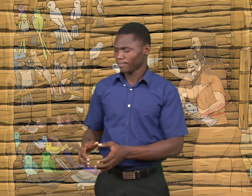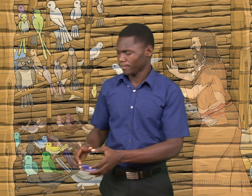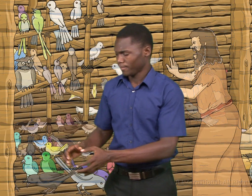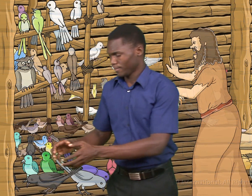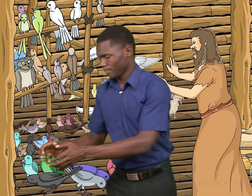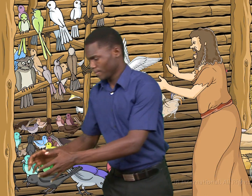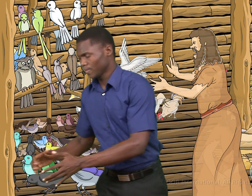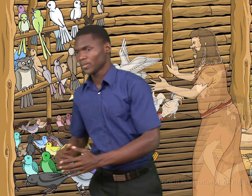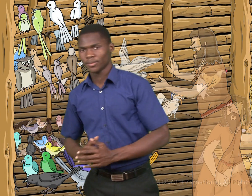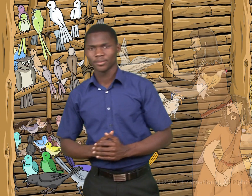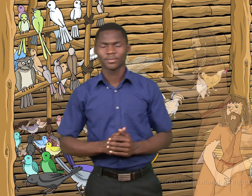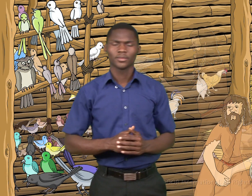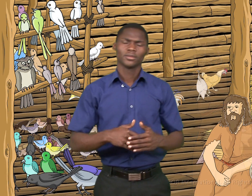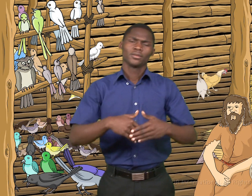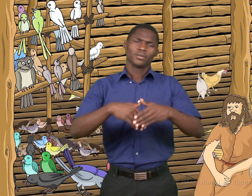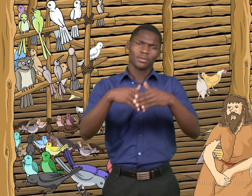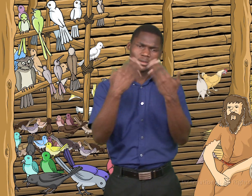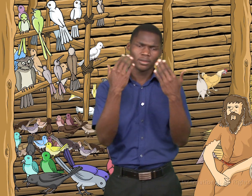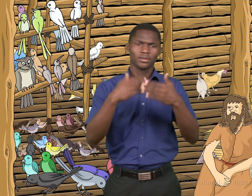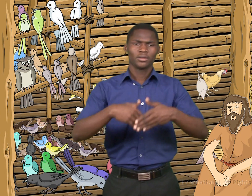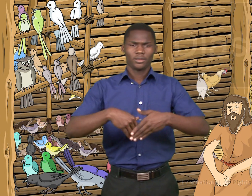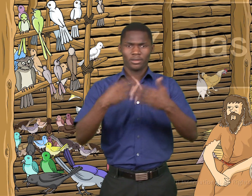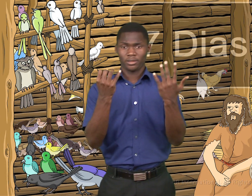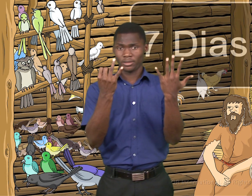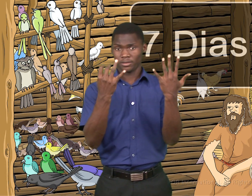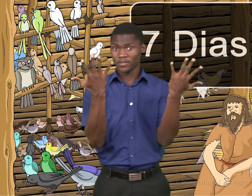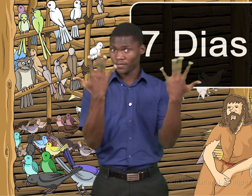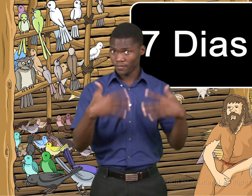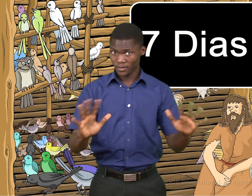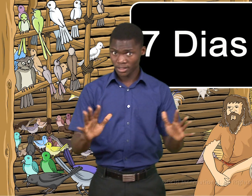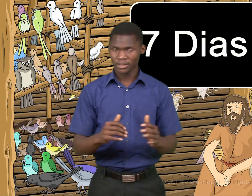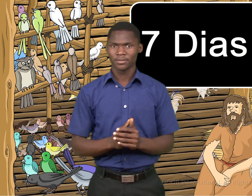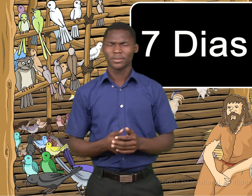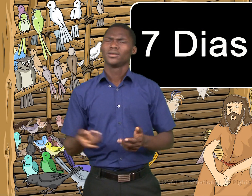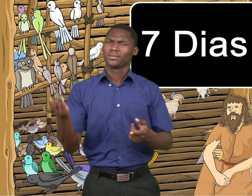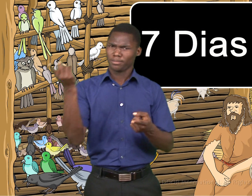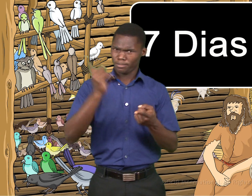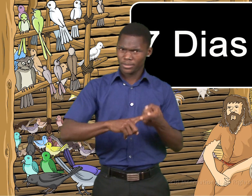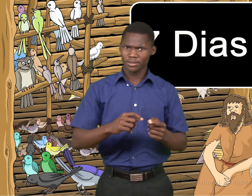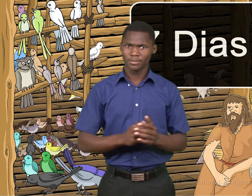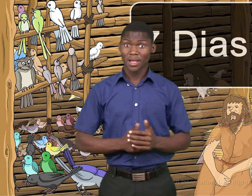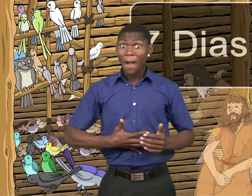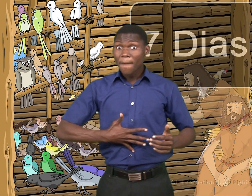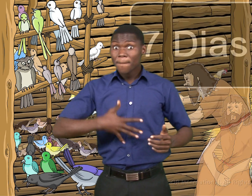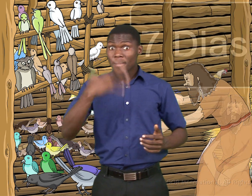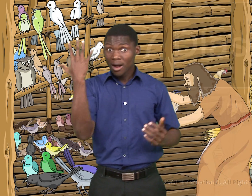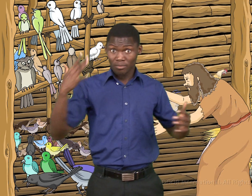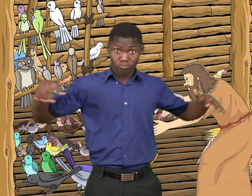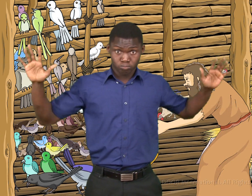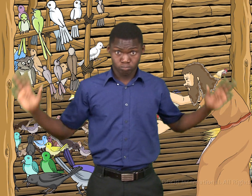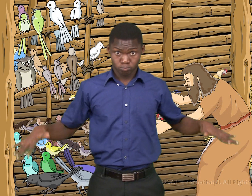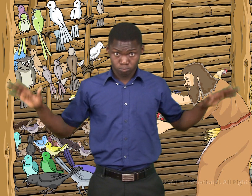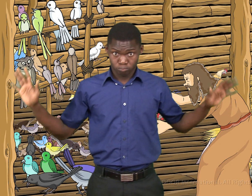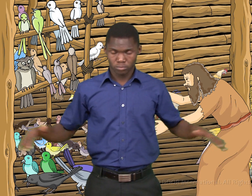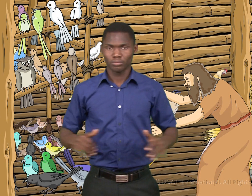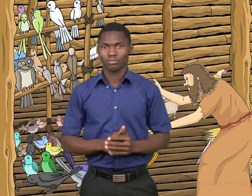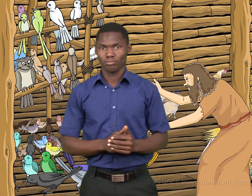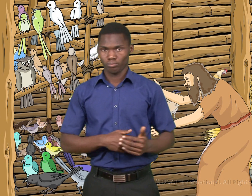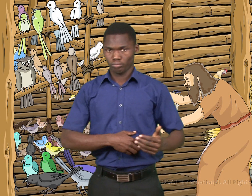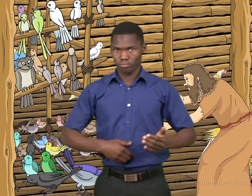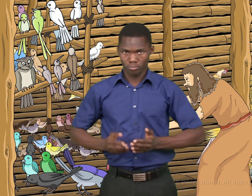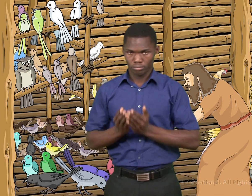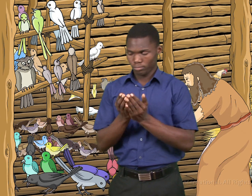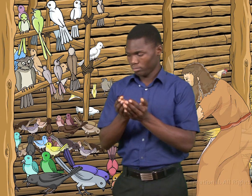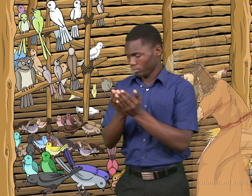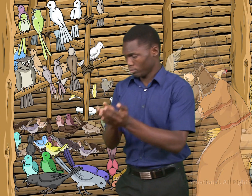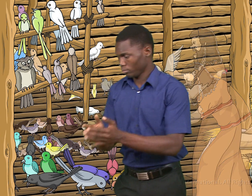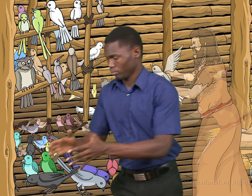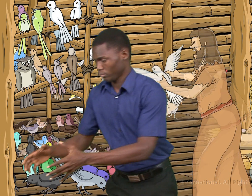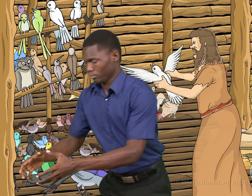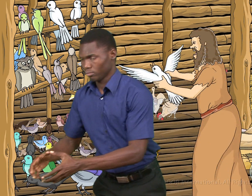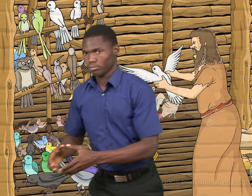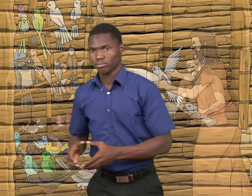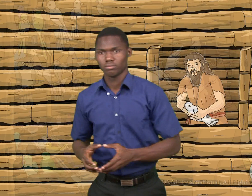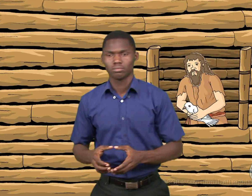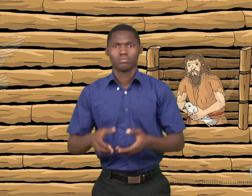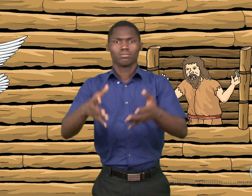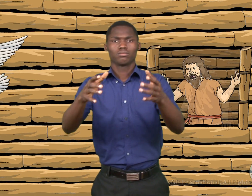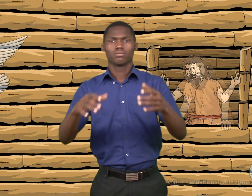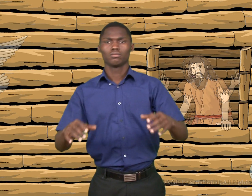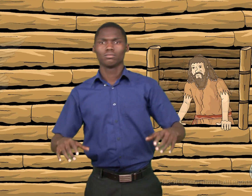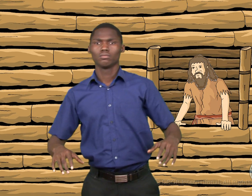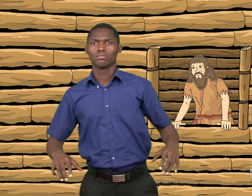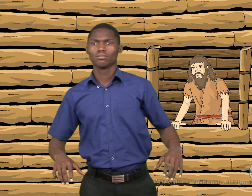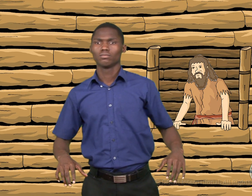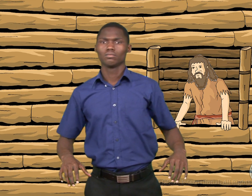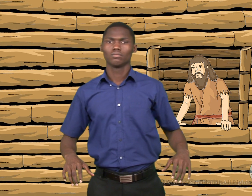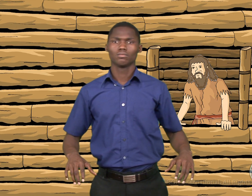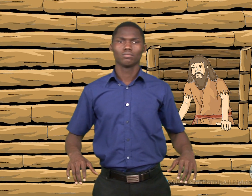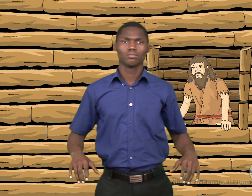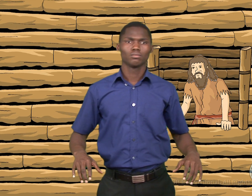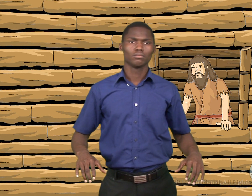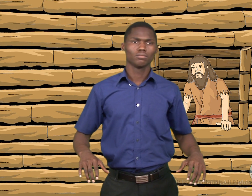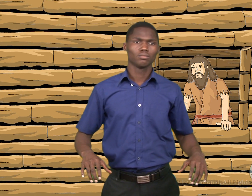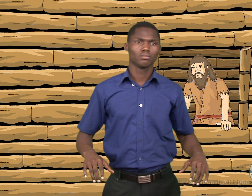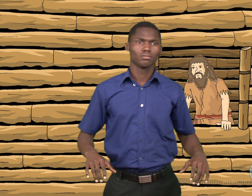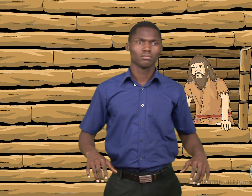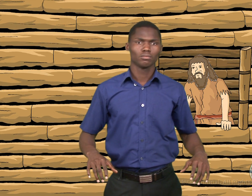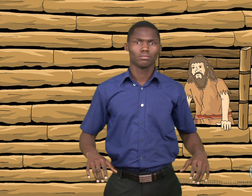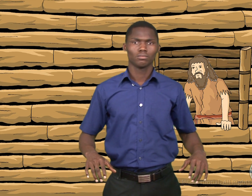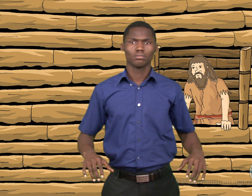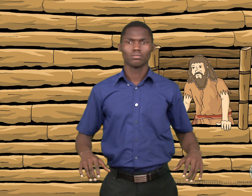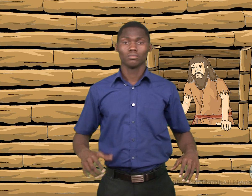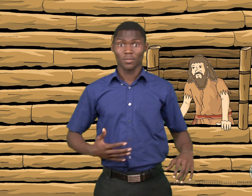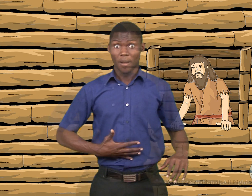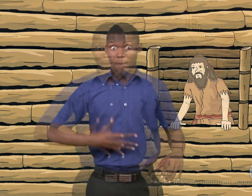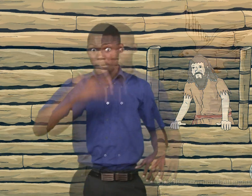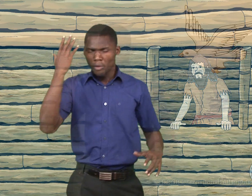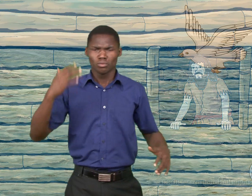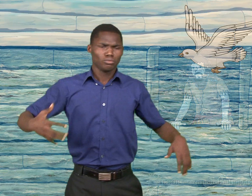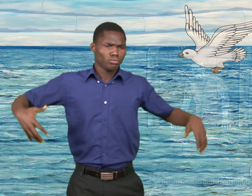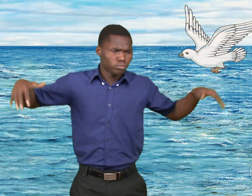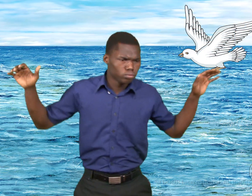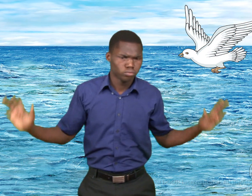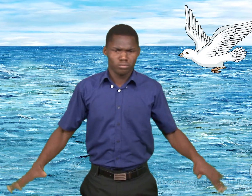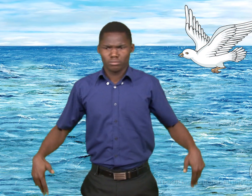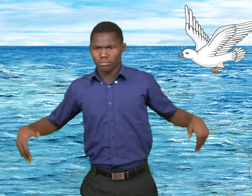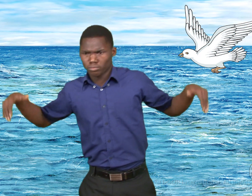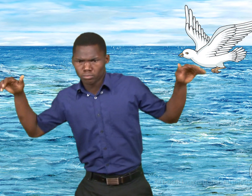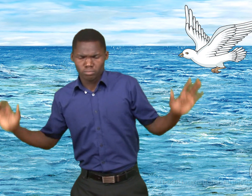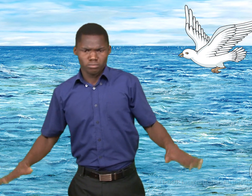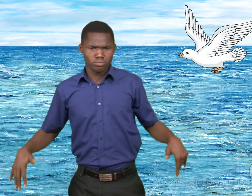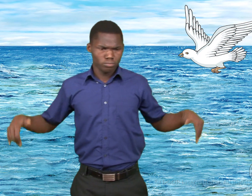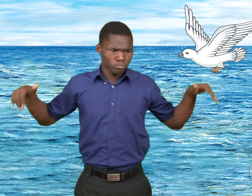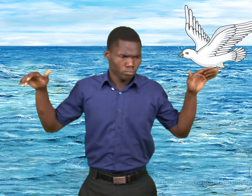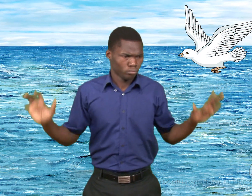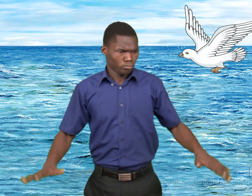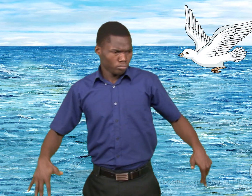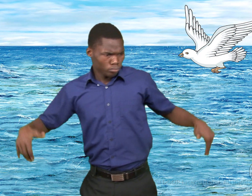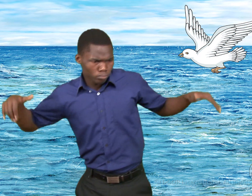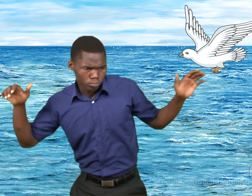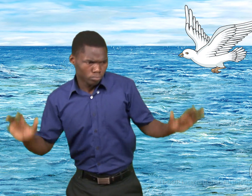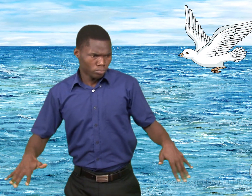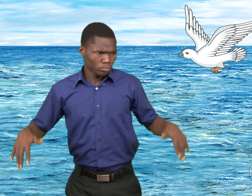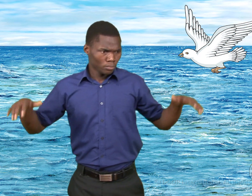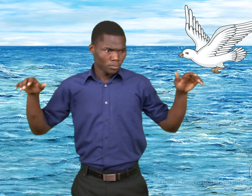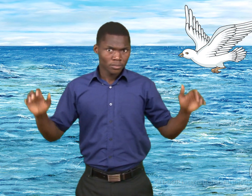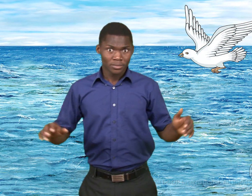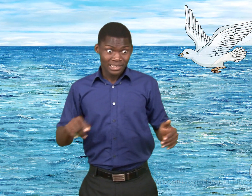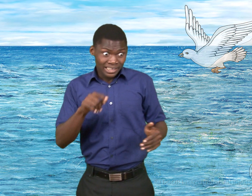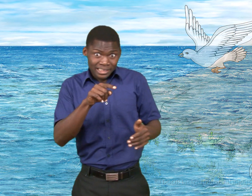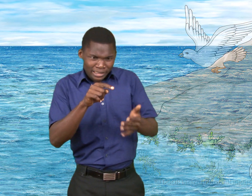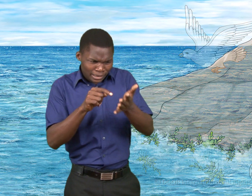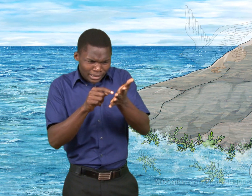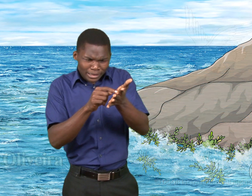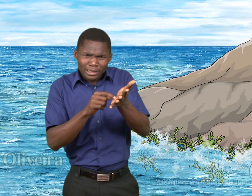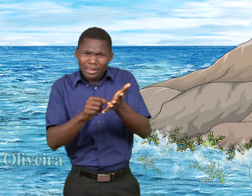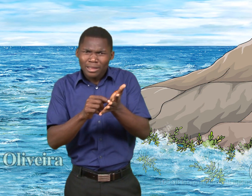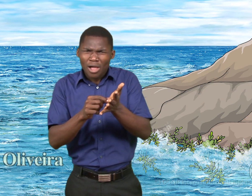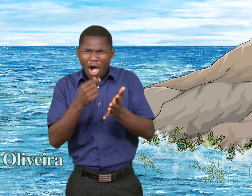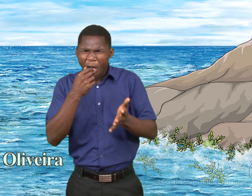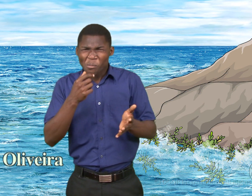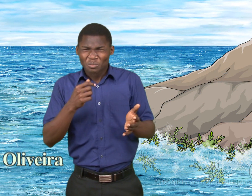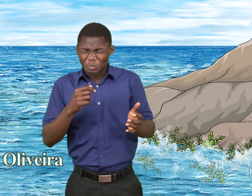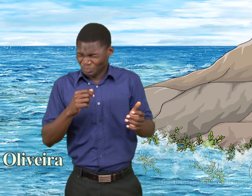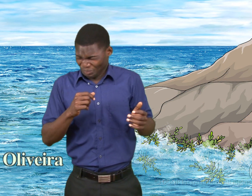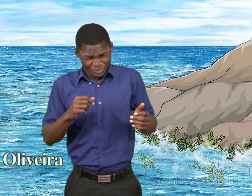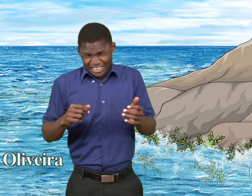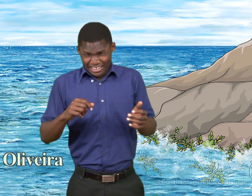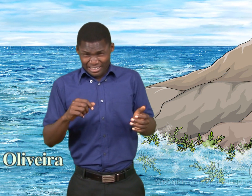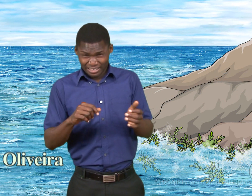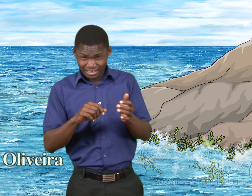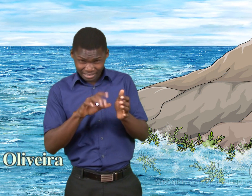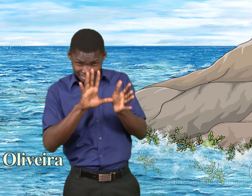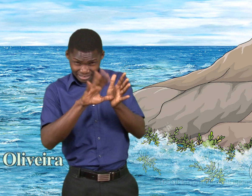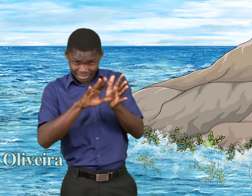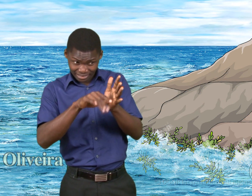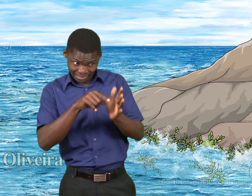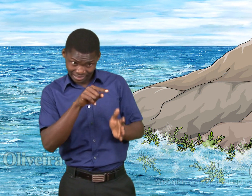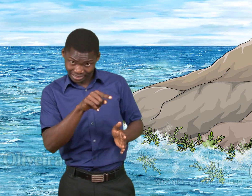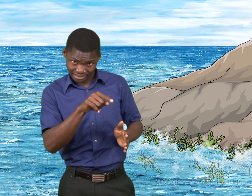Noah waited seven more days and again sent out the dove from the ark.